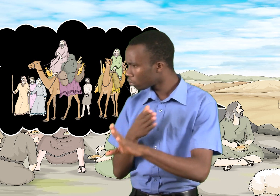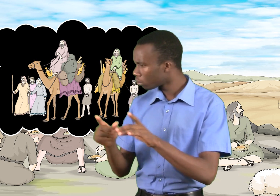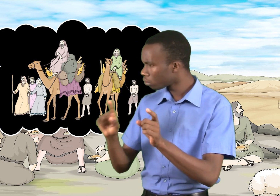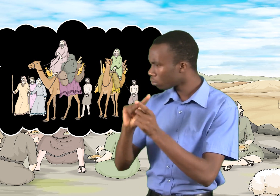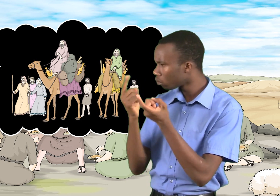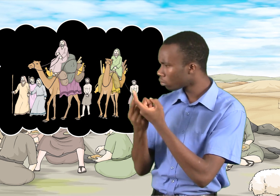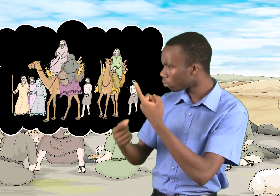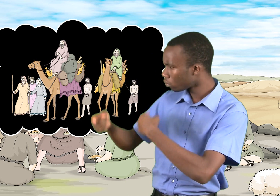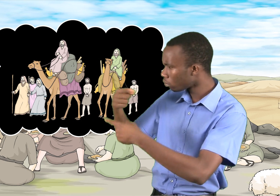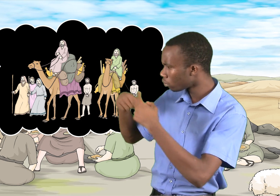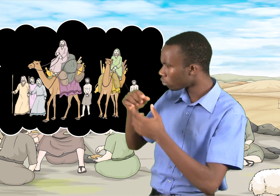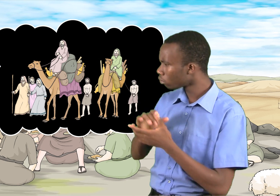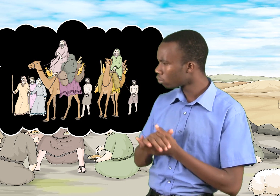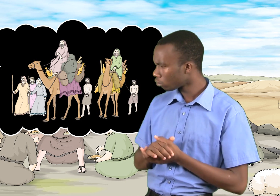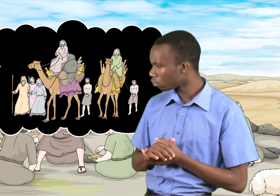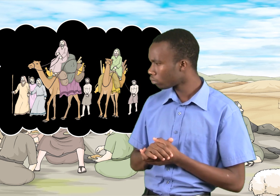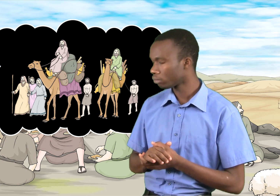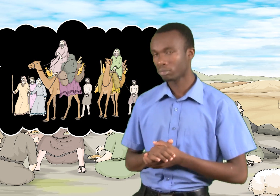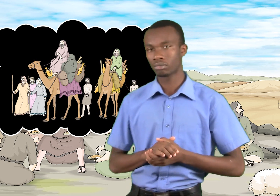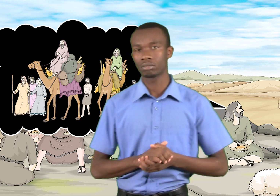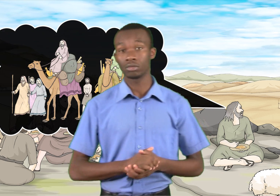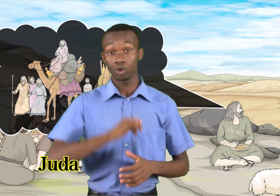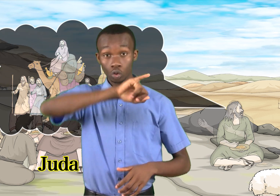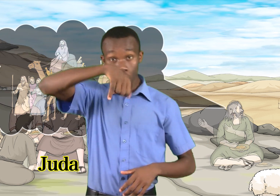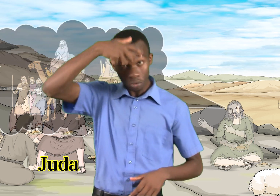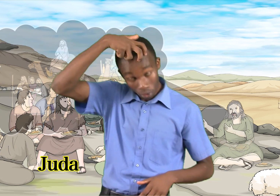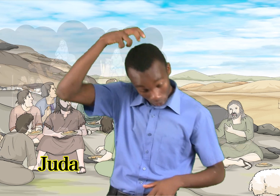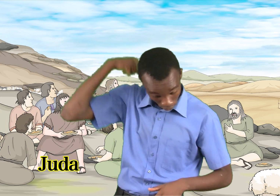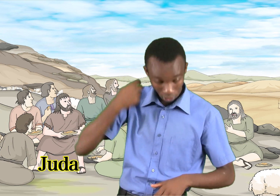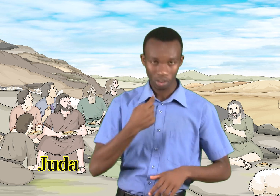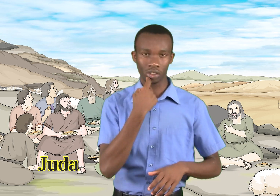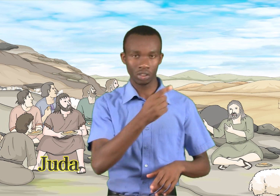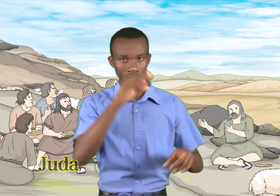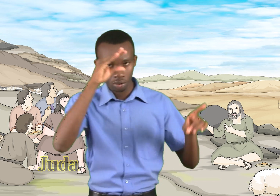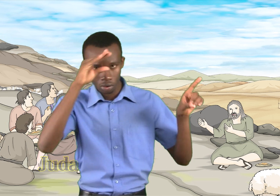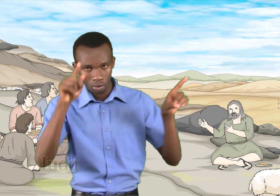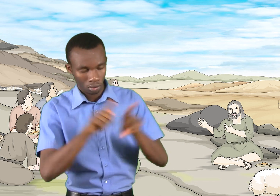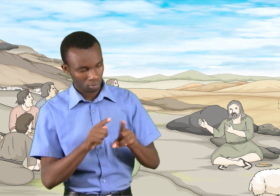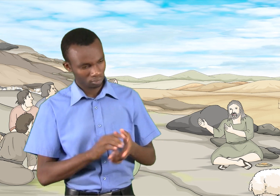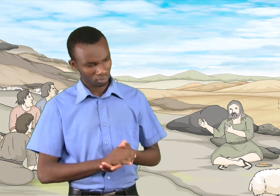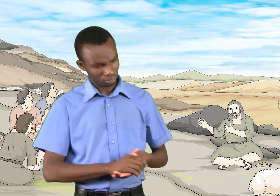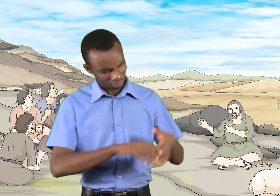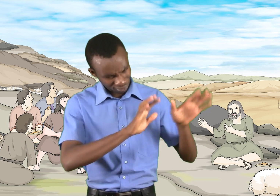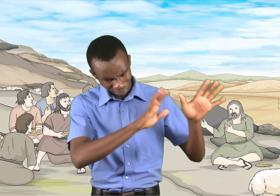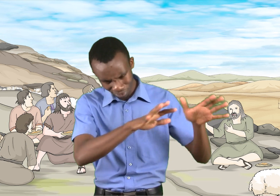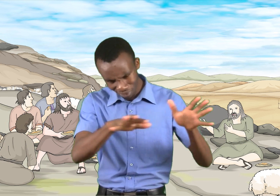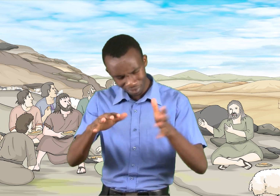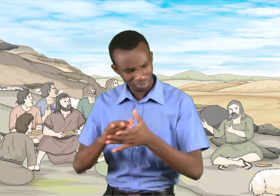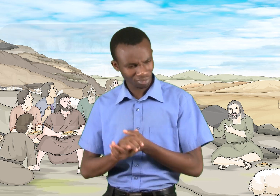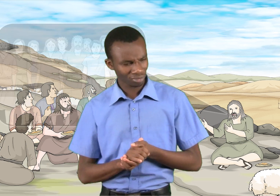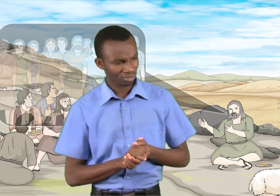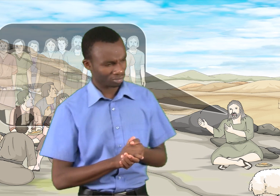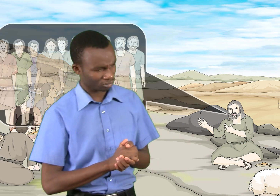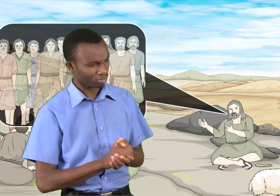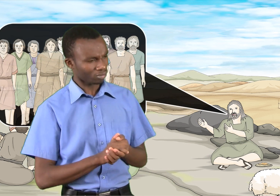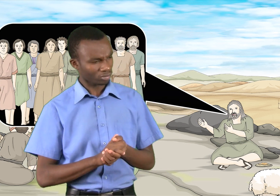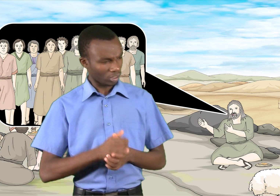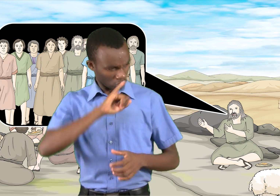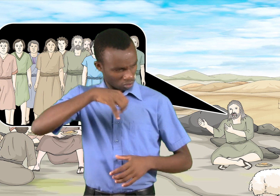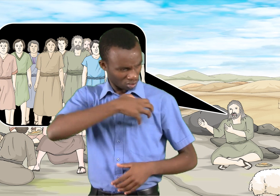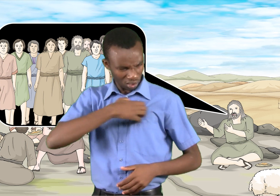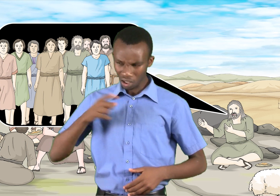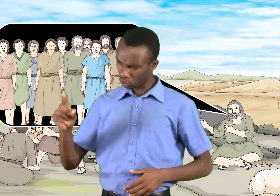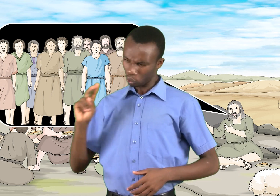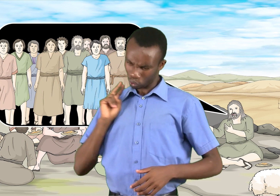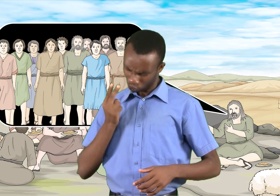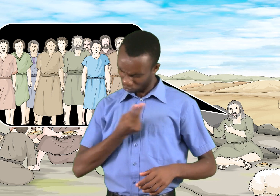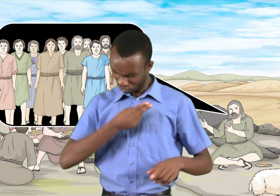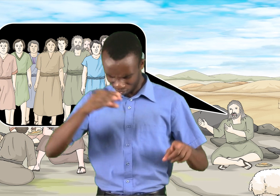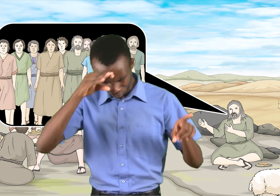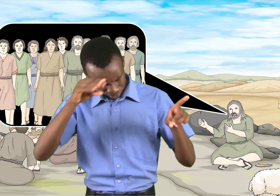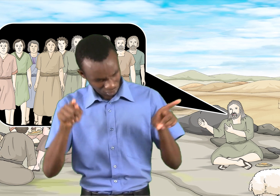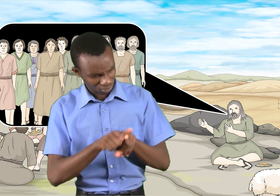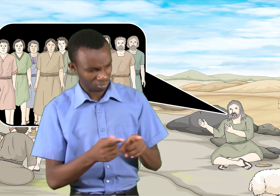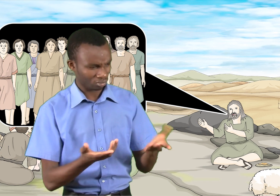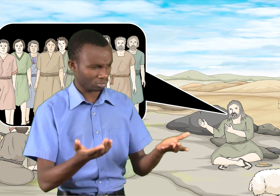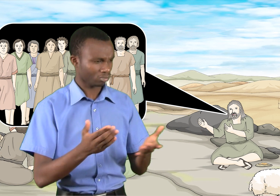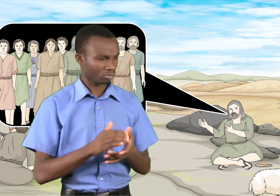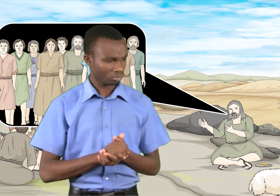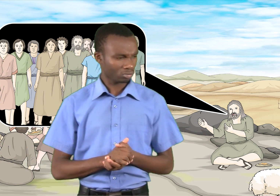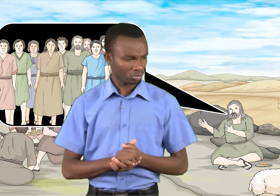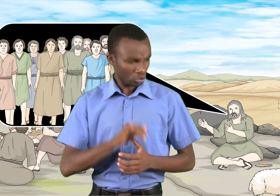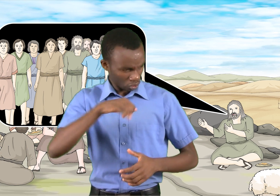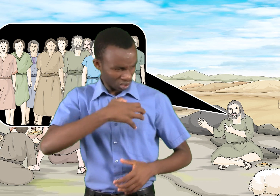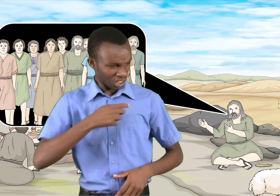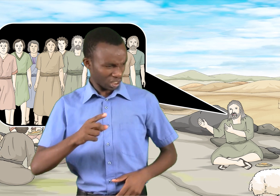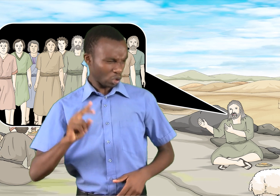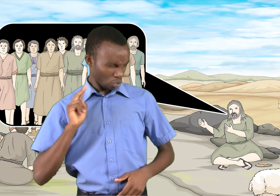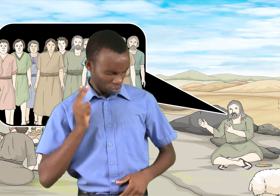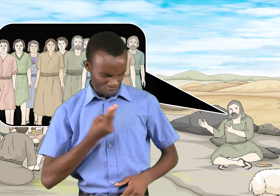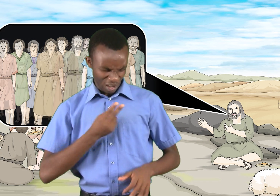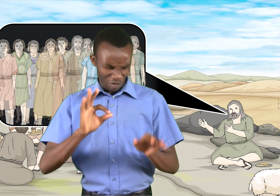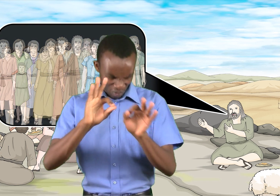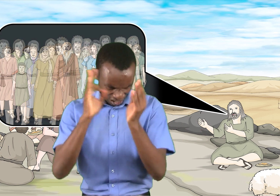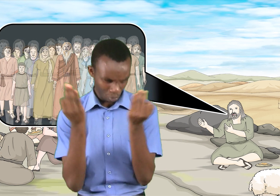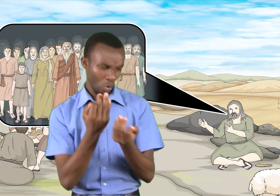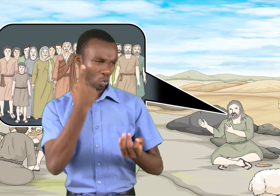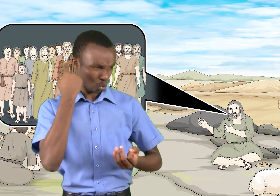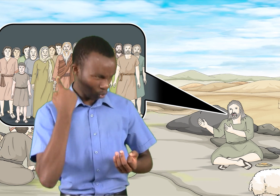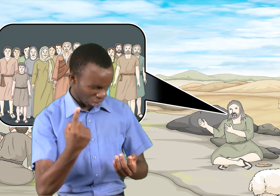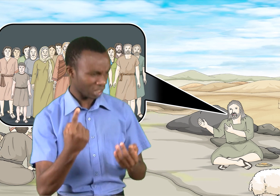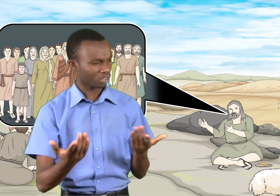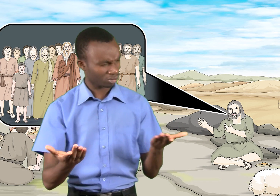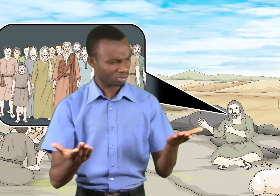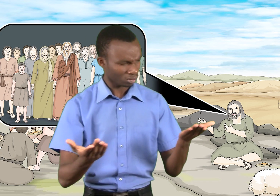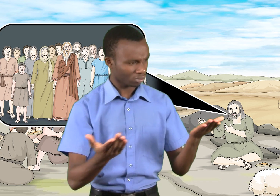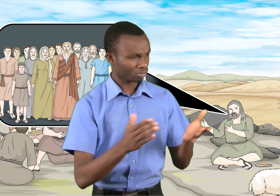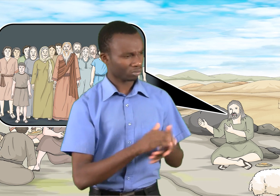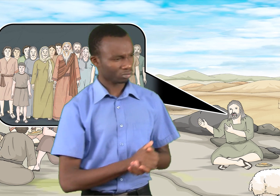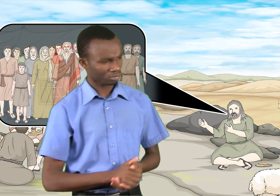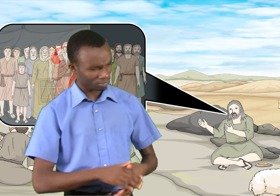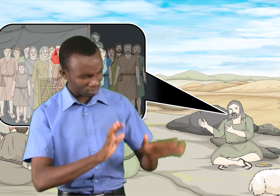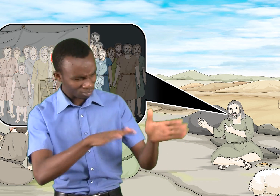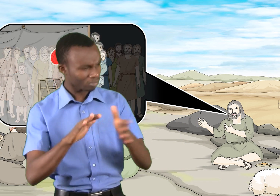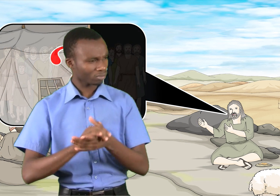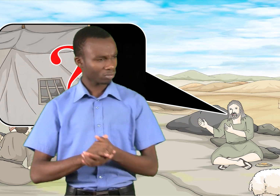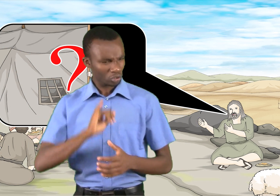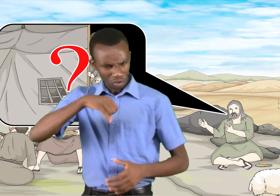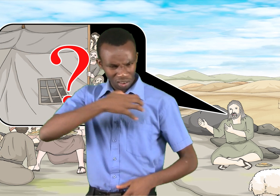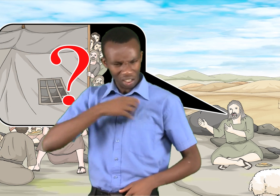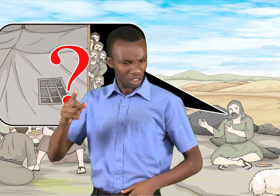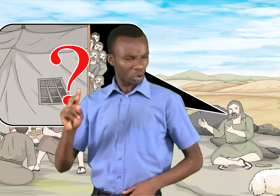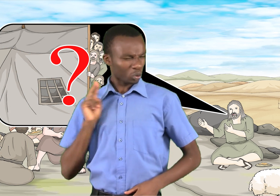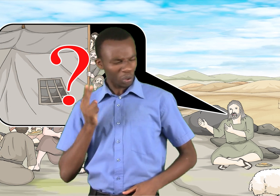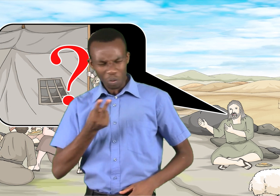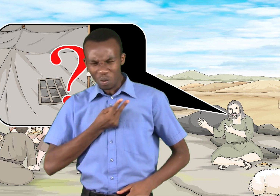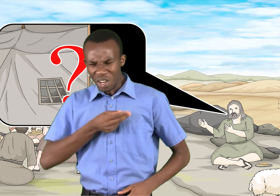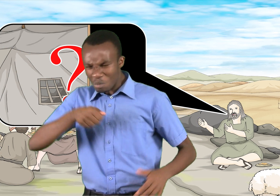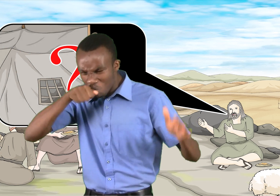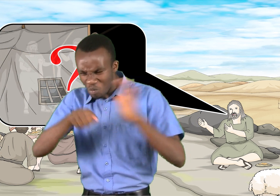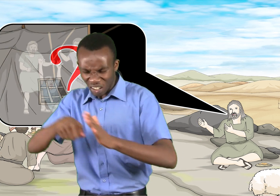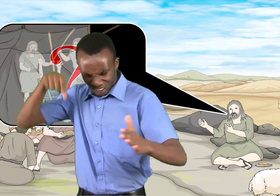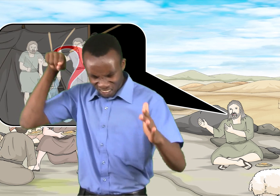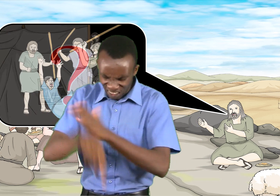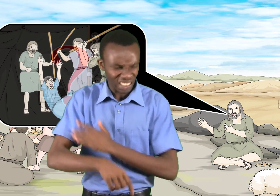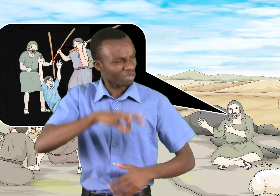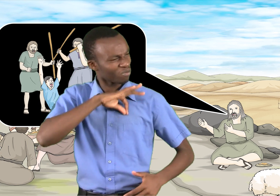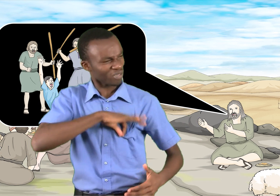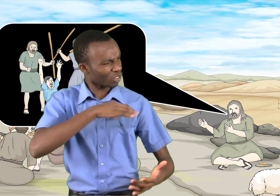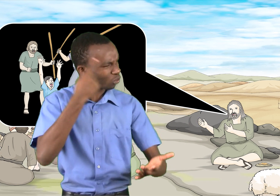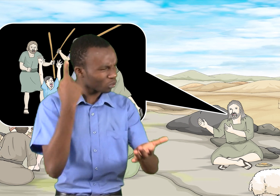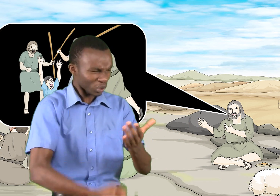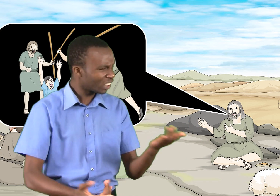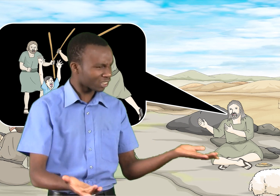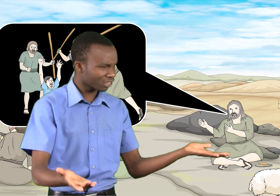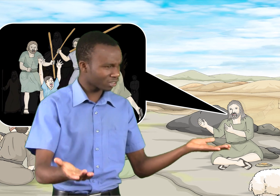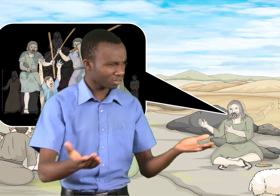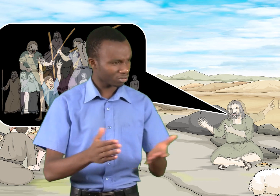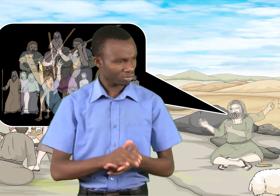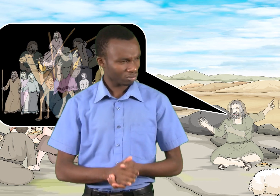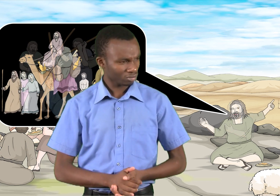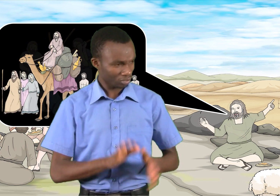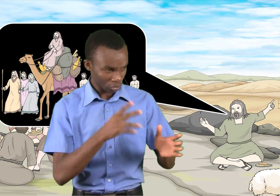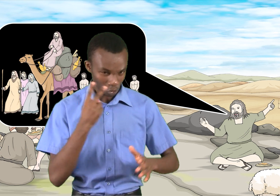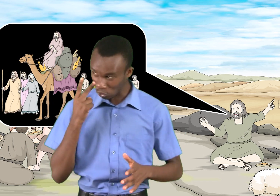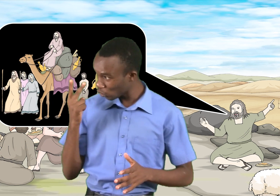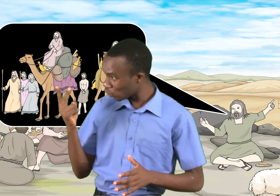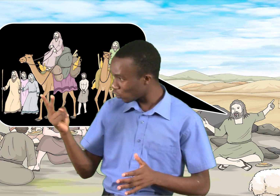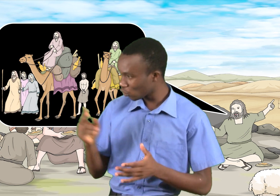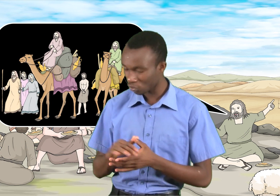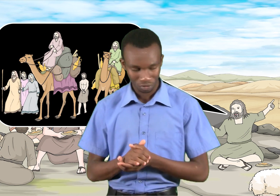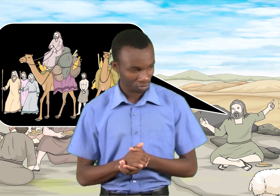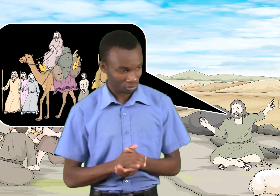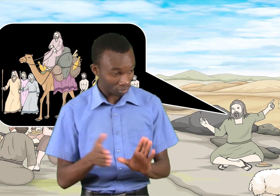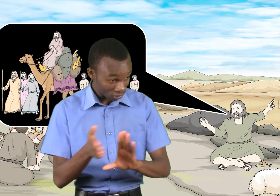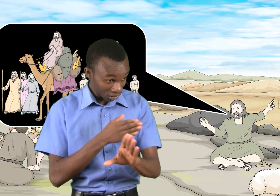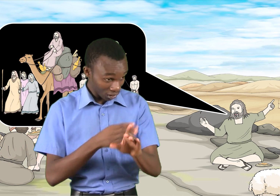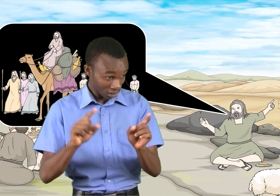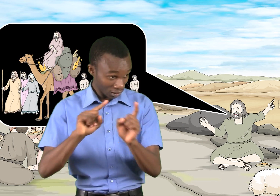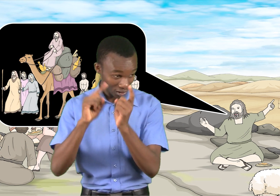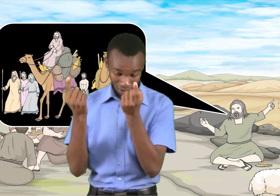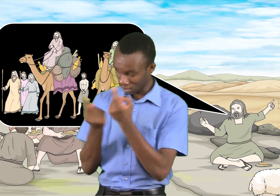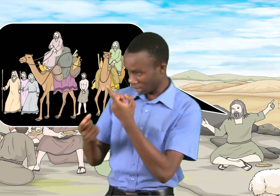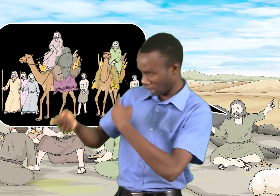Then Judah said to his brothers, “What profit will we gain if we kill our brother and cover up his blood?